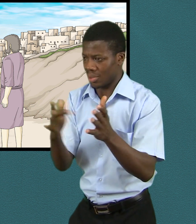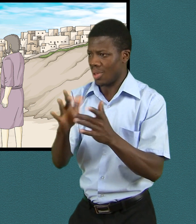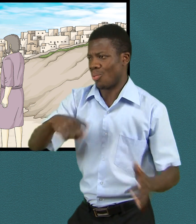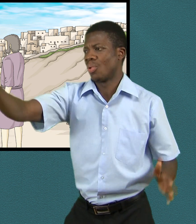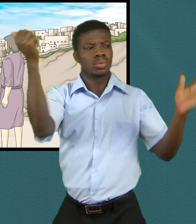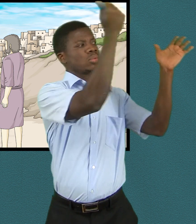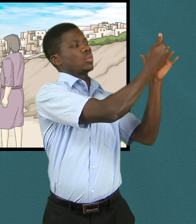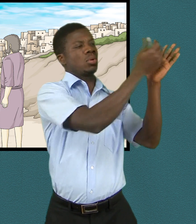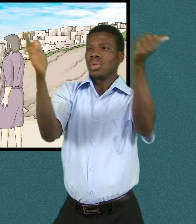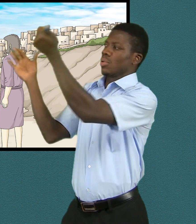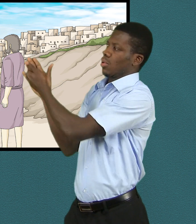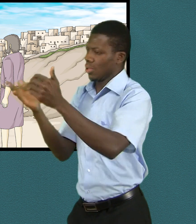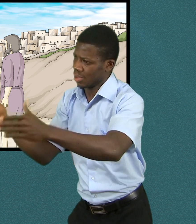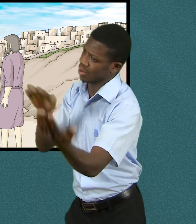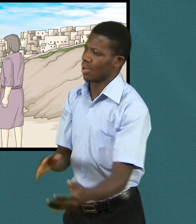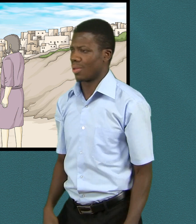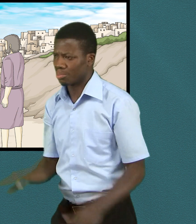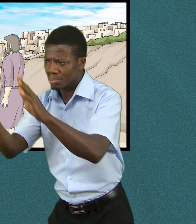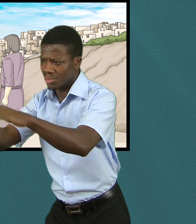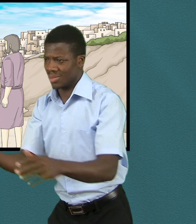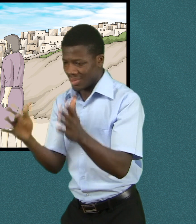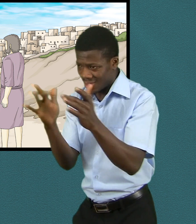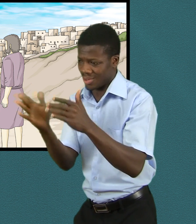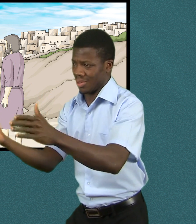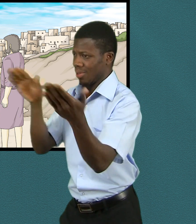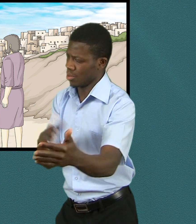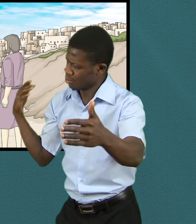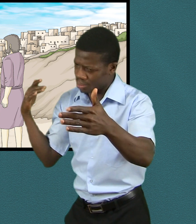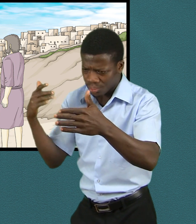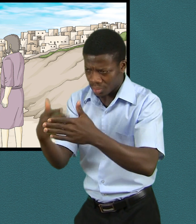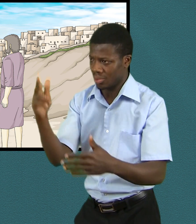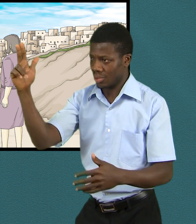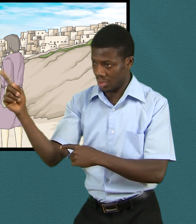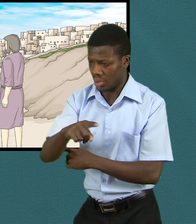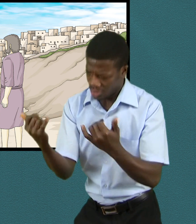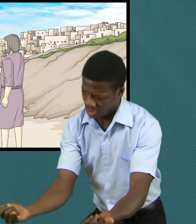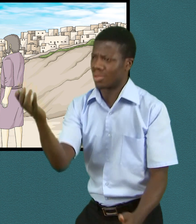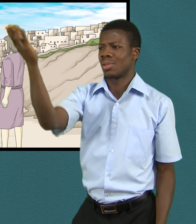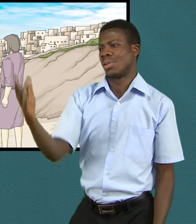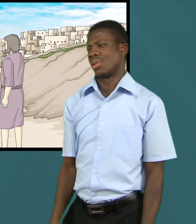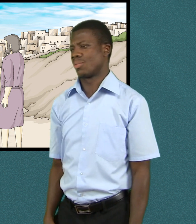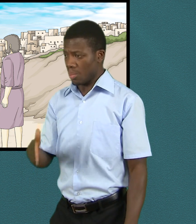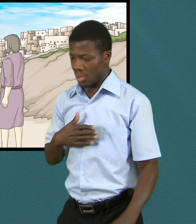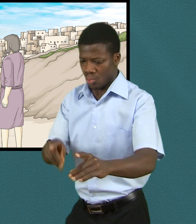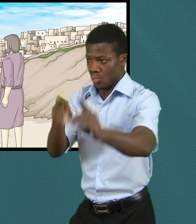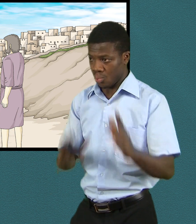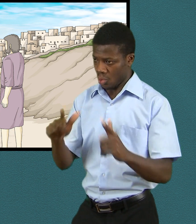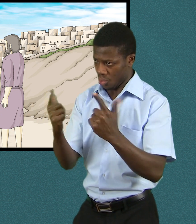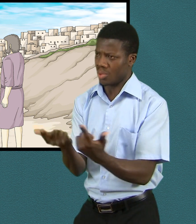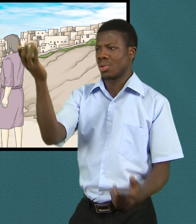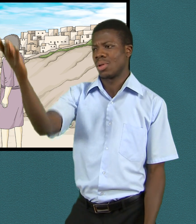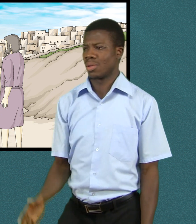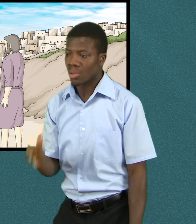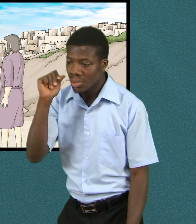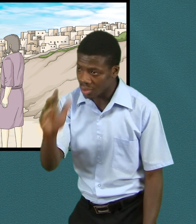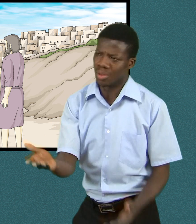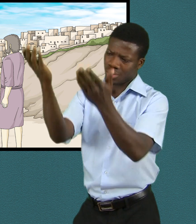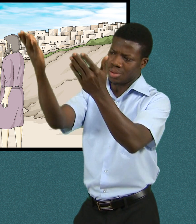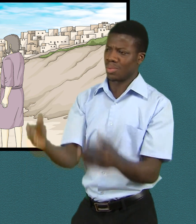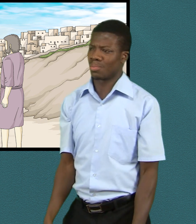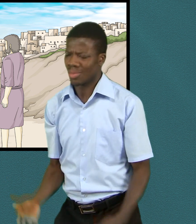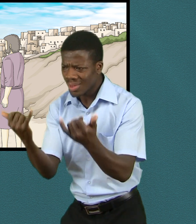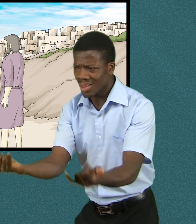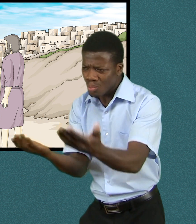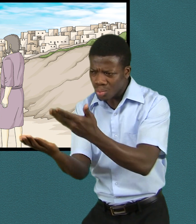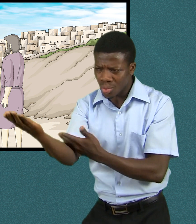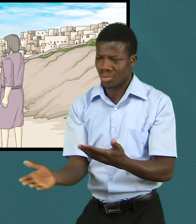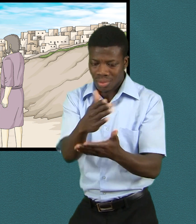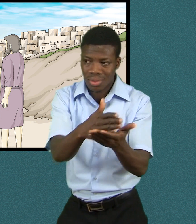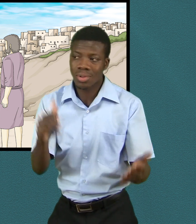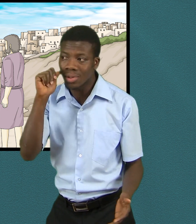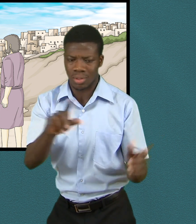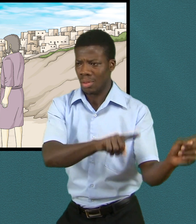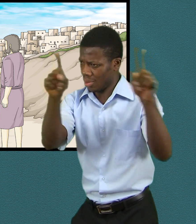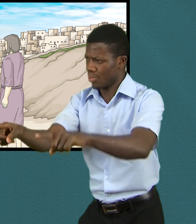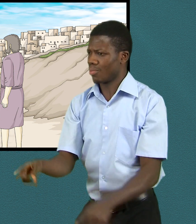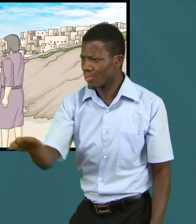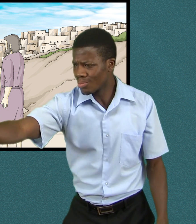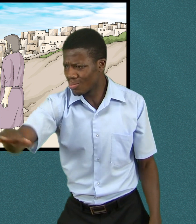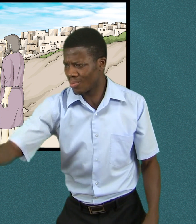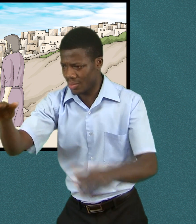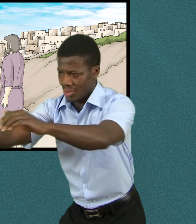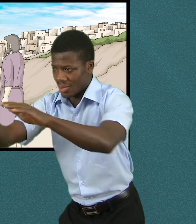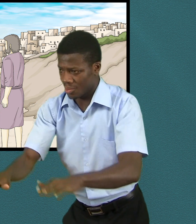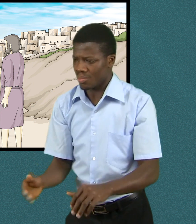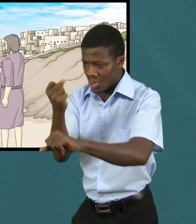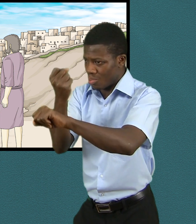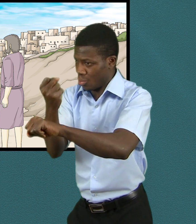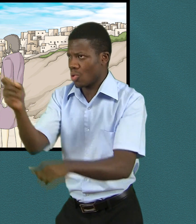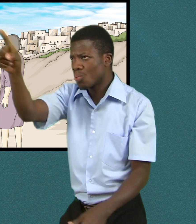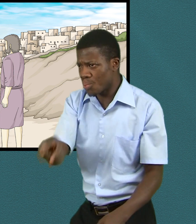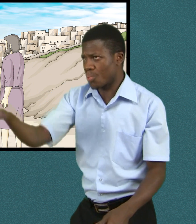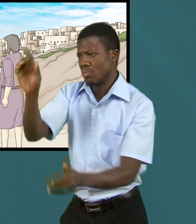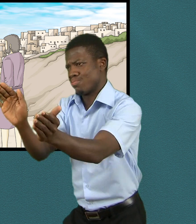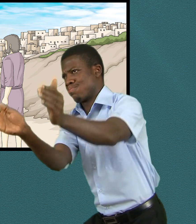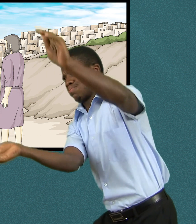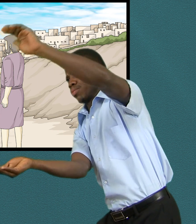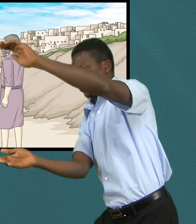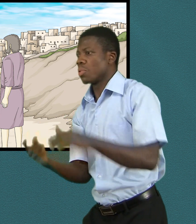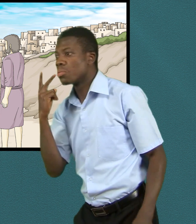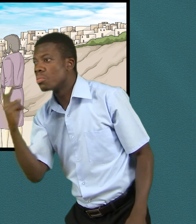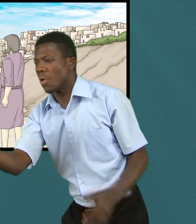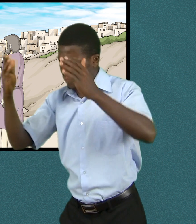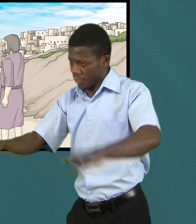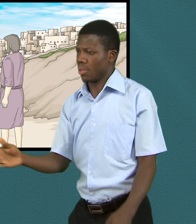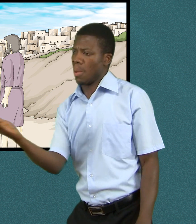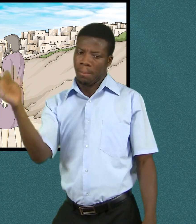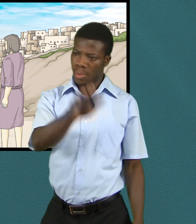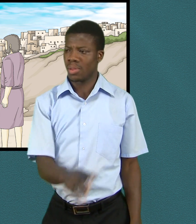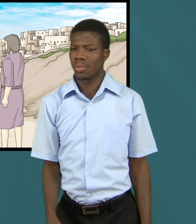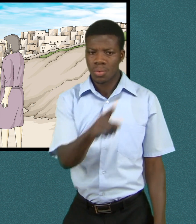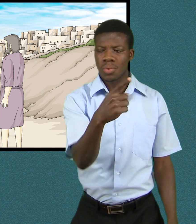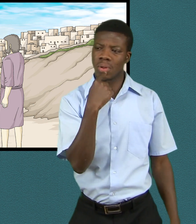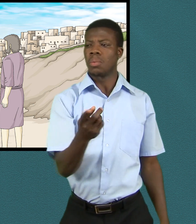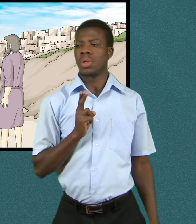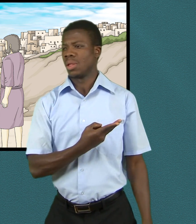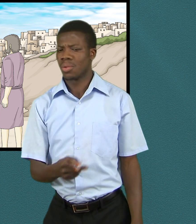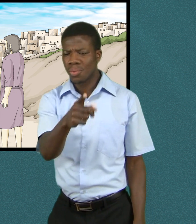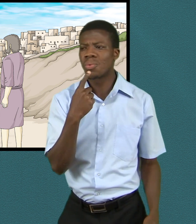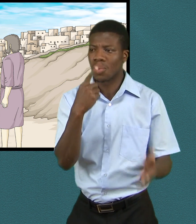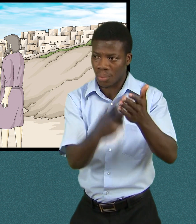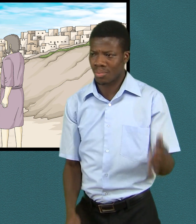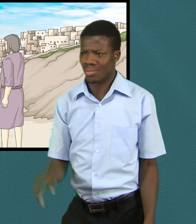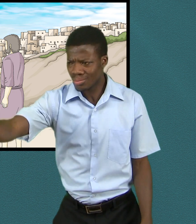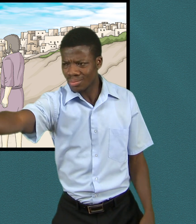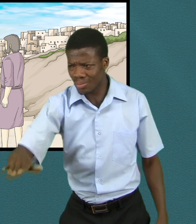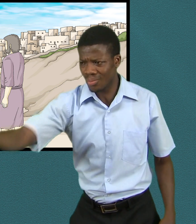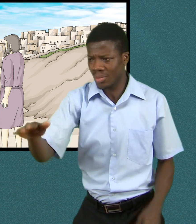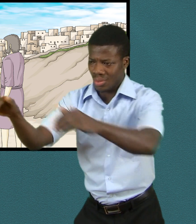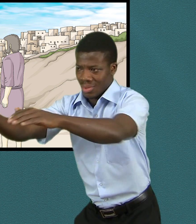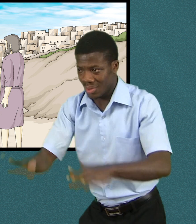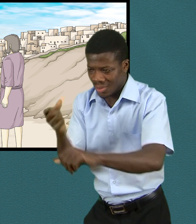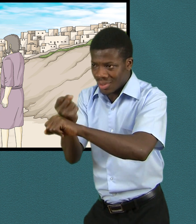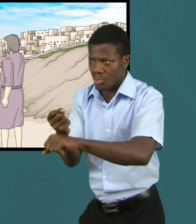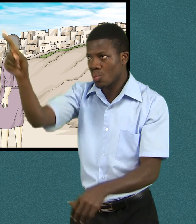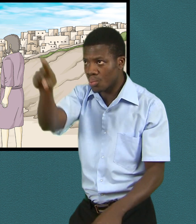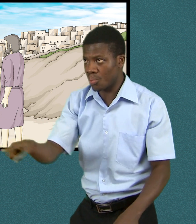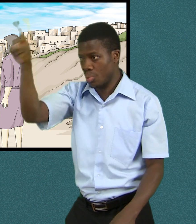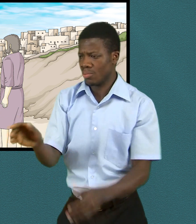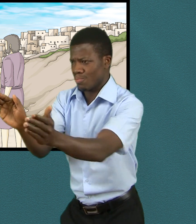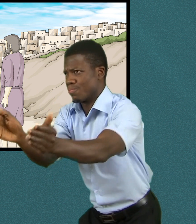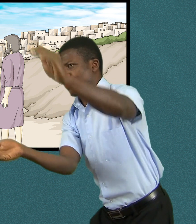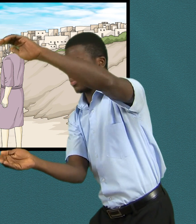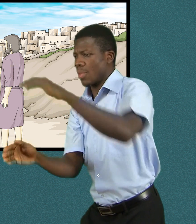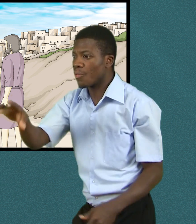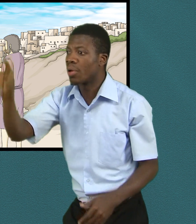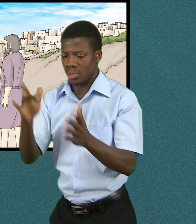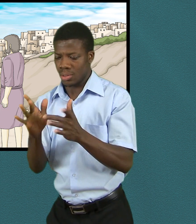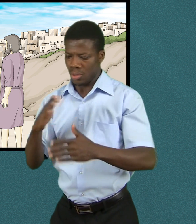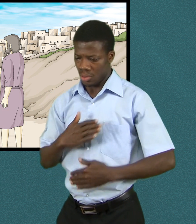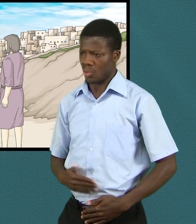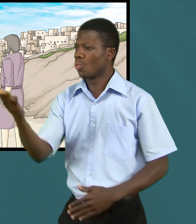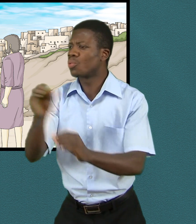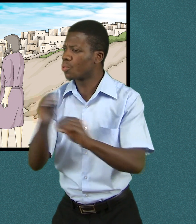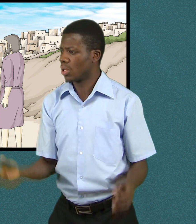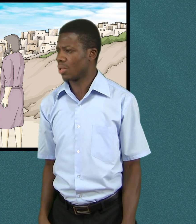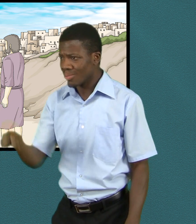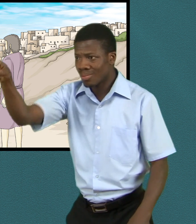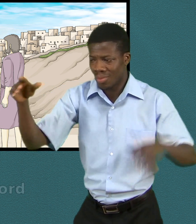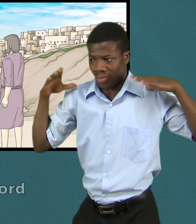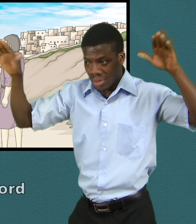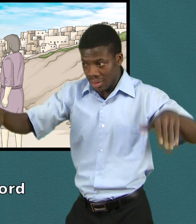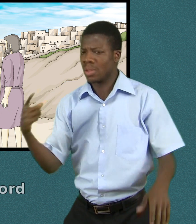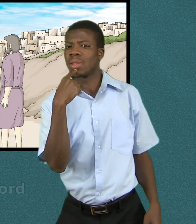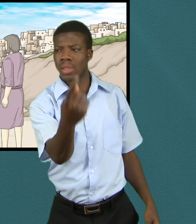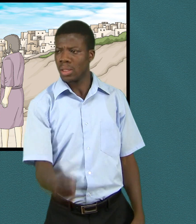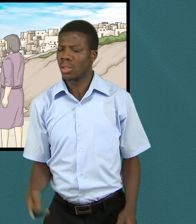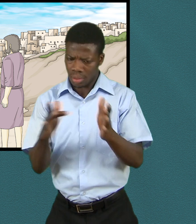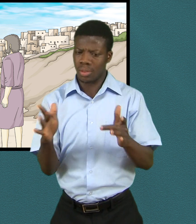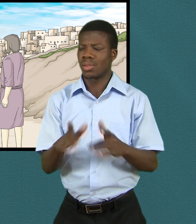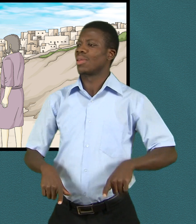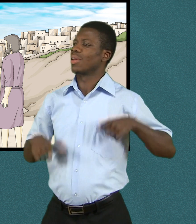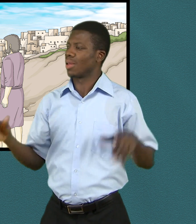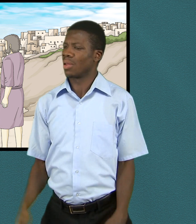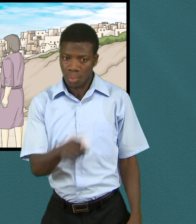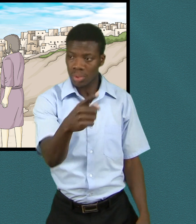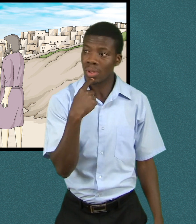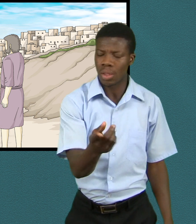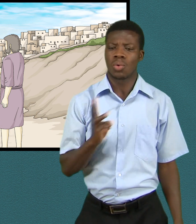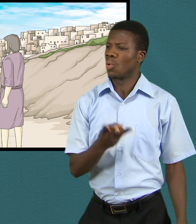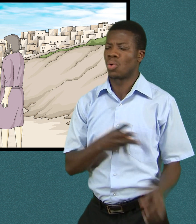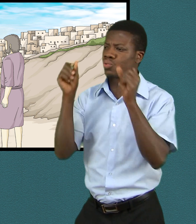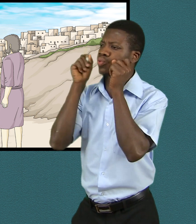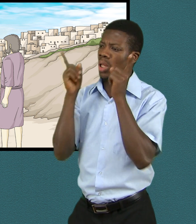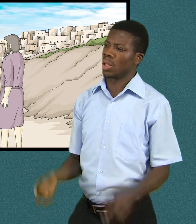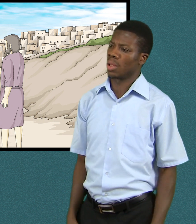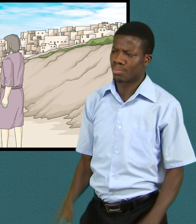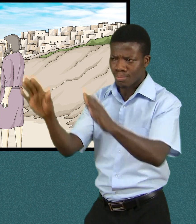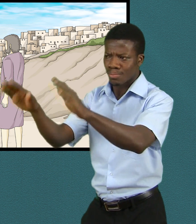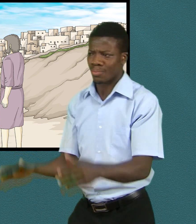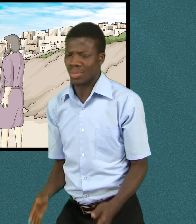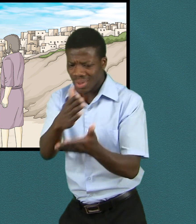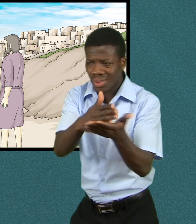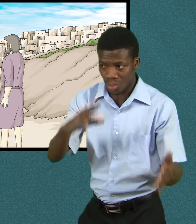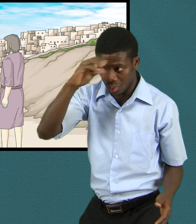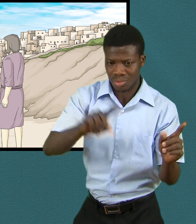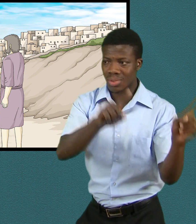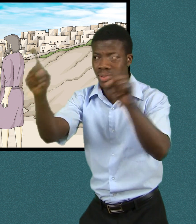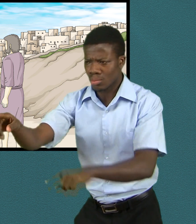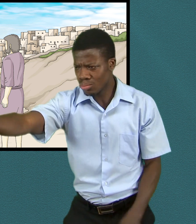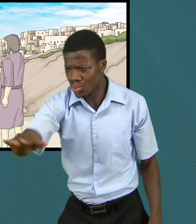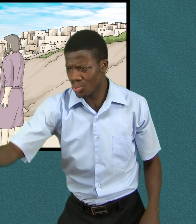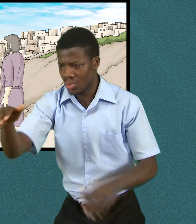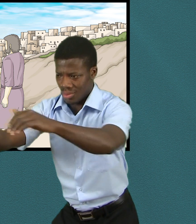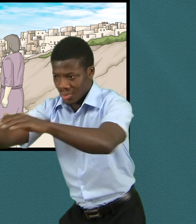Furthermore, some of our women astounded us. They were at the tomb early this morning, but they did not find His body. They came and told us they had seen a vision of angels, who said that Jesus was alive.